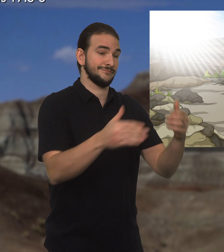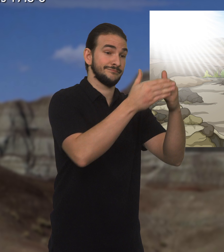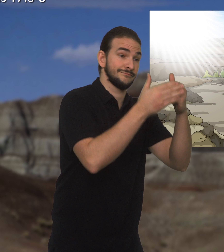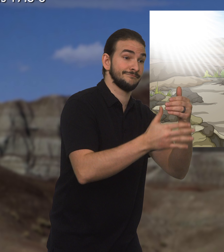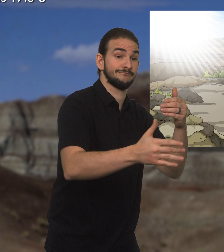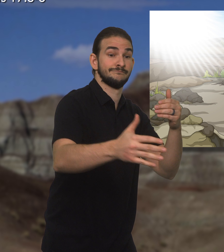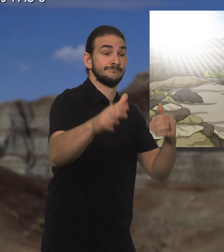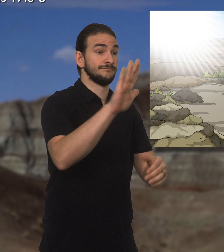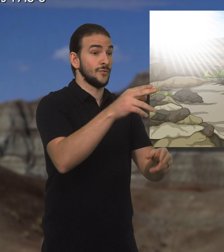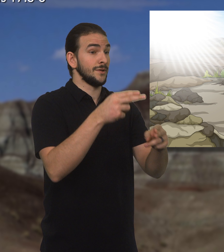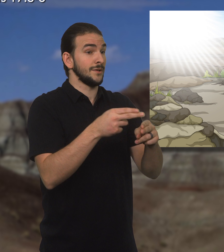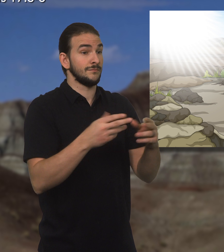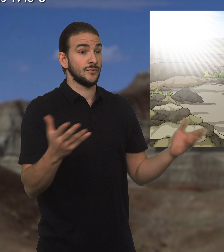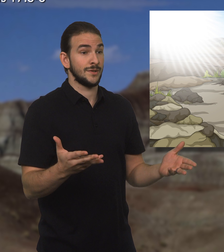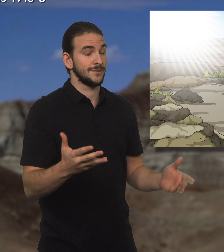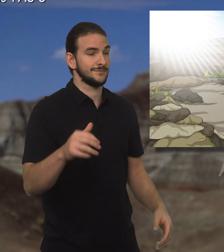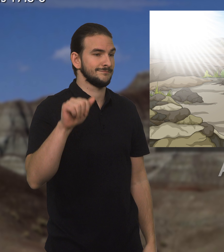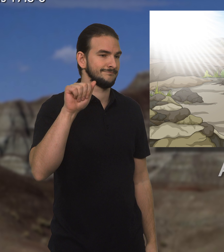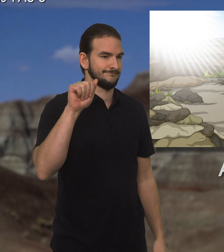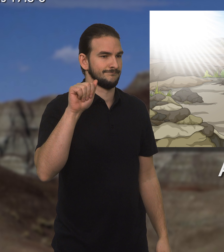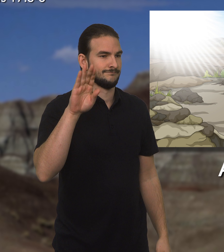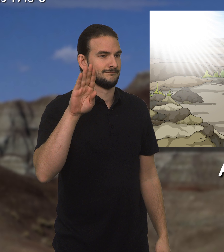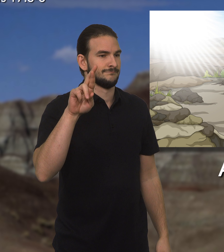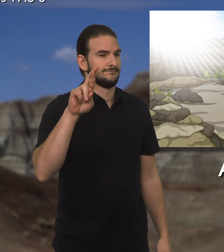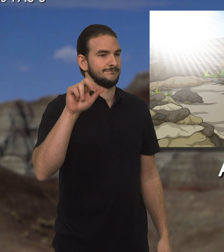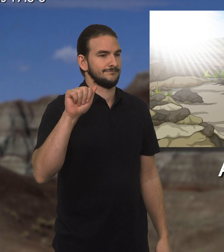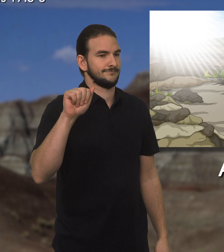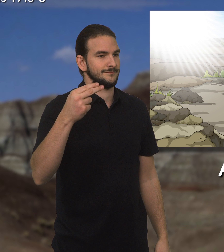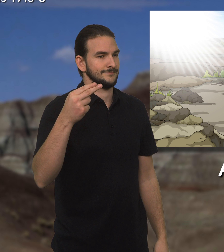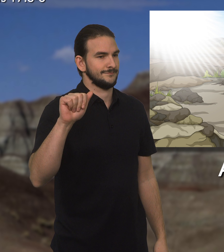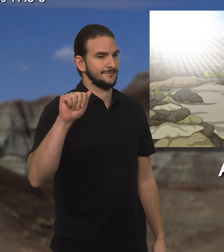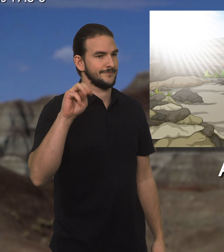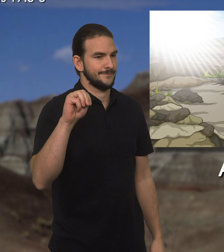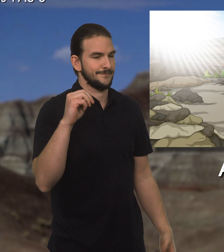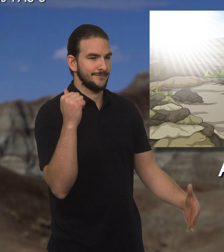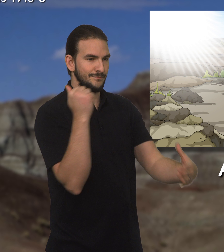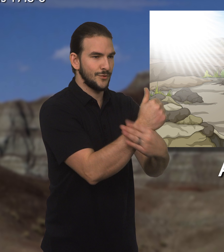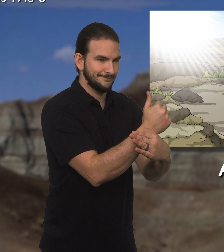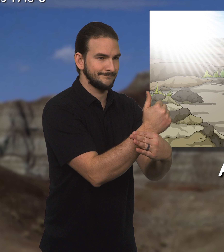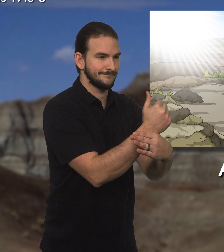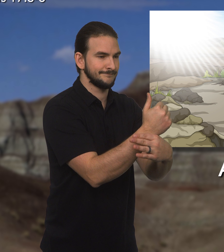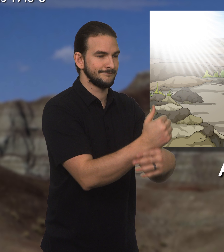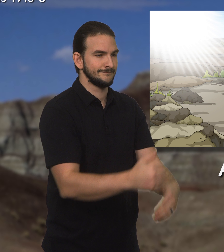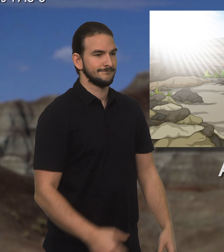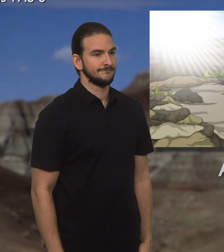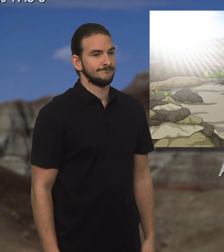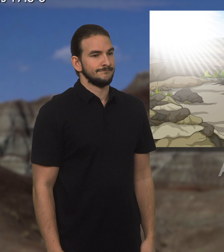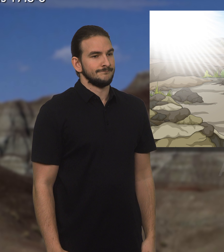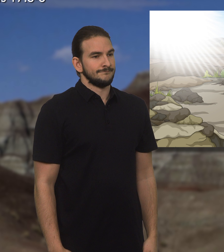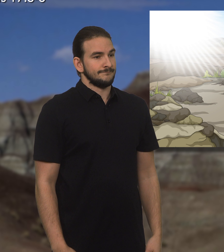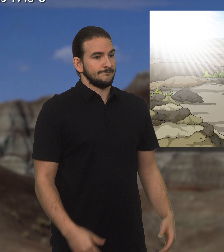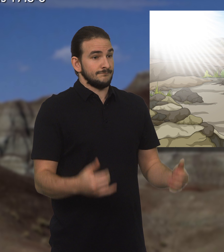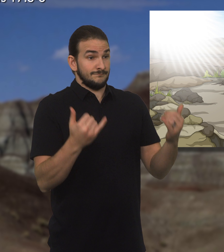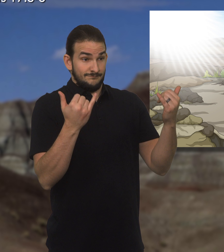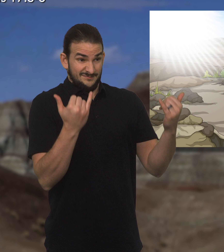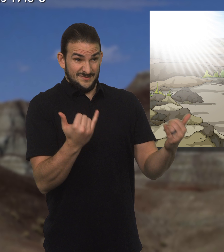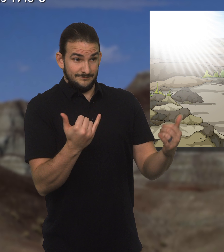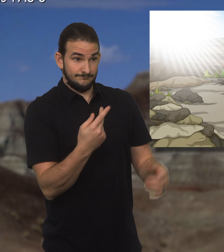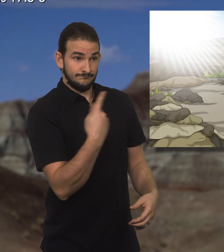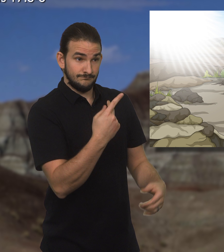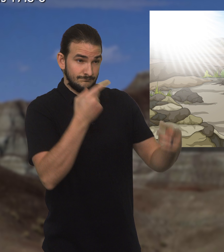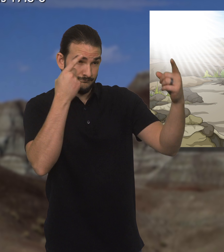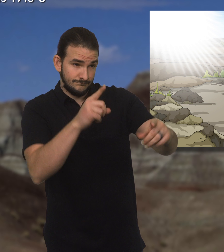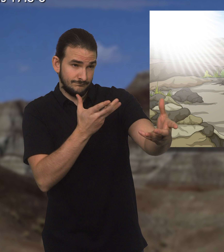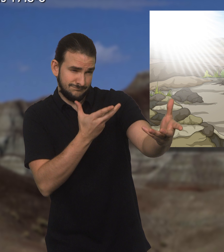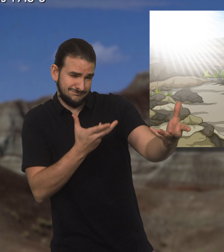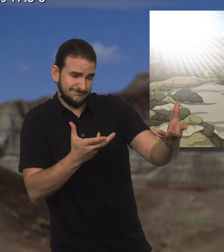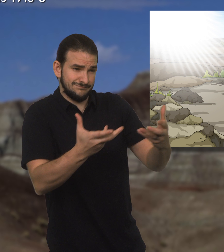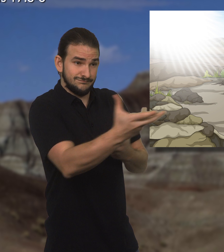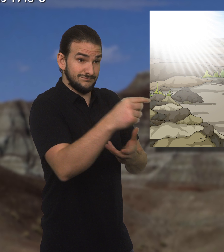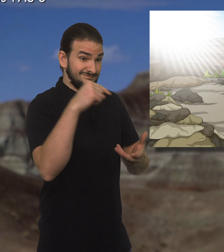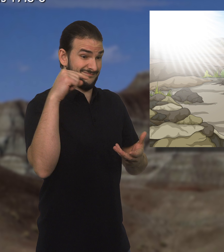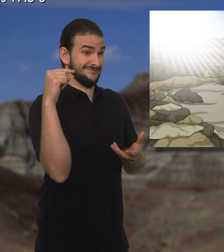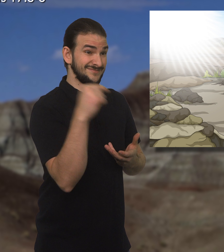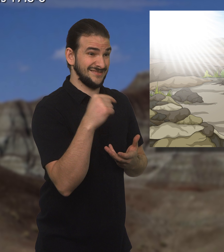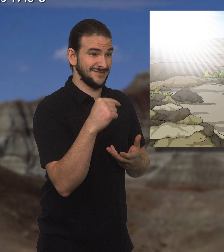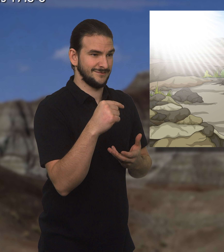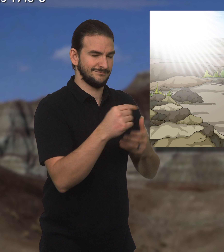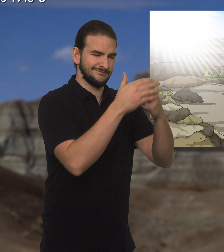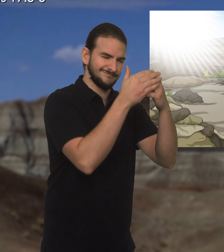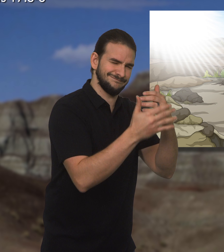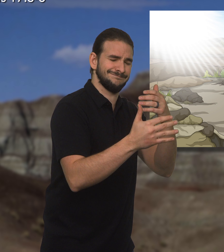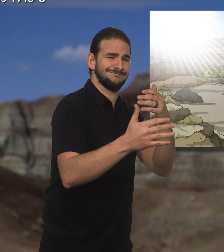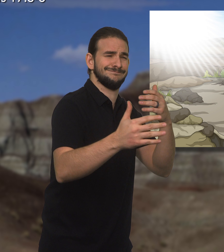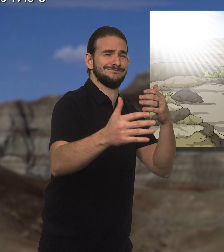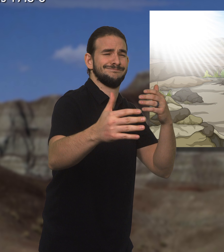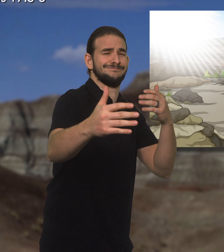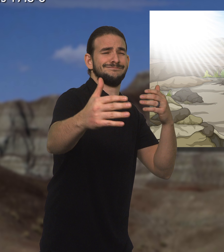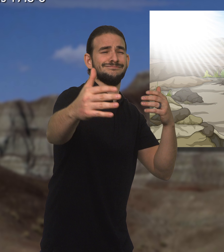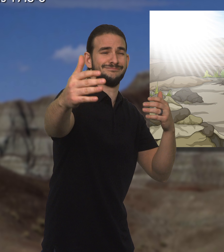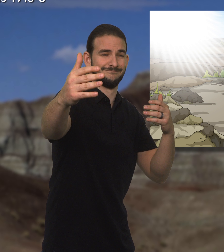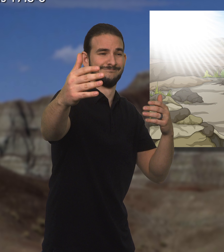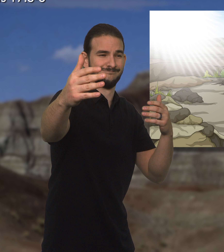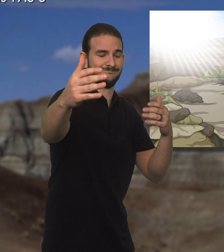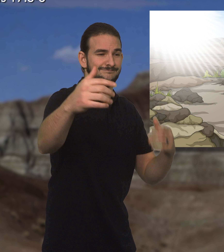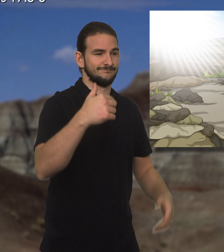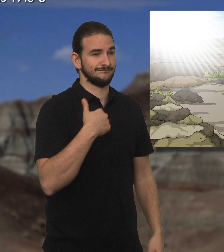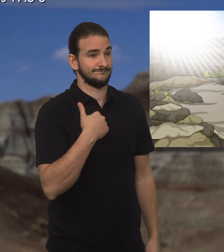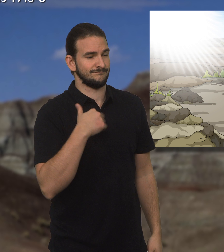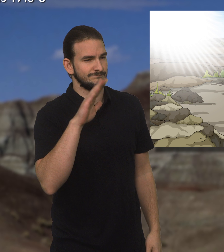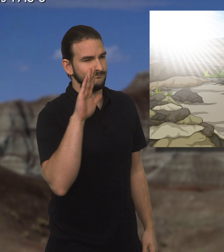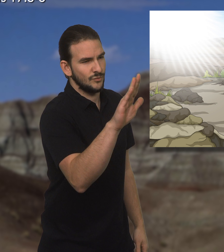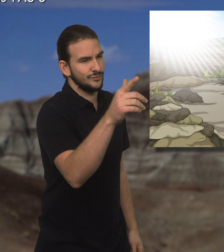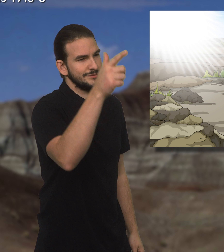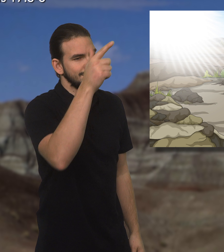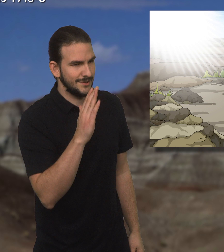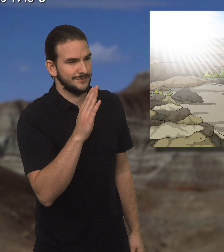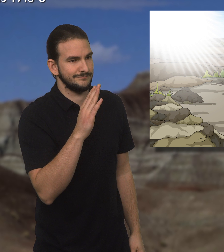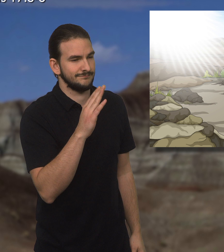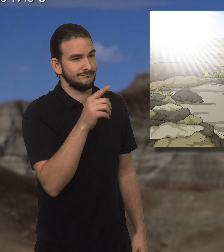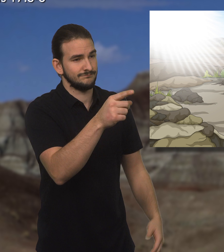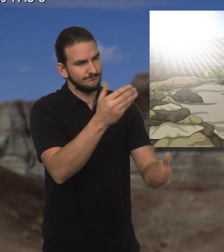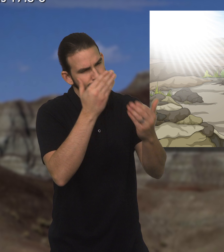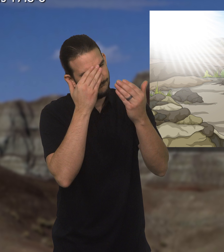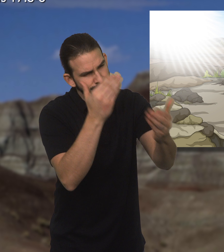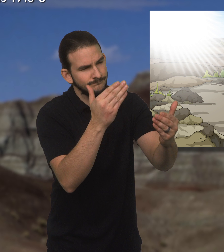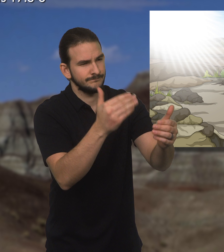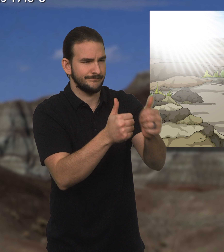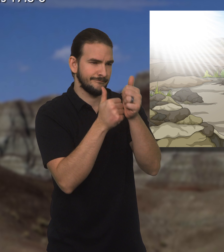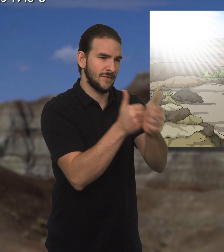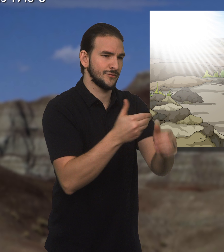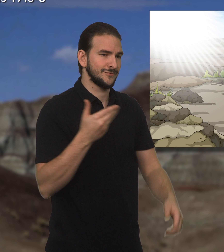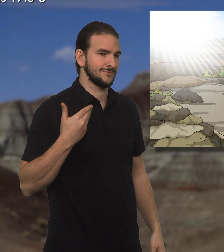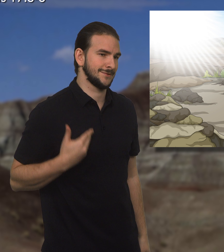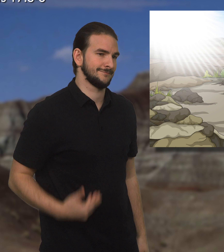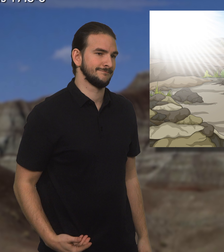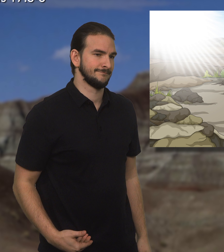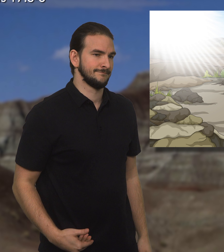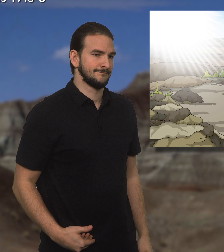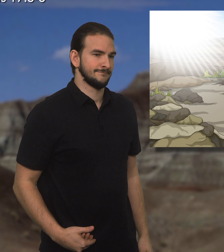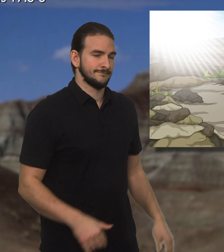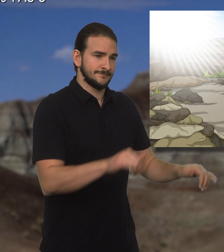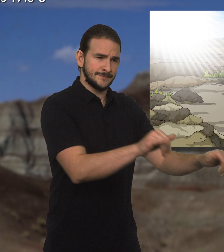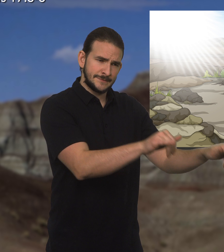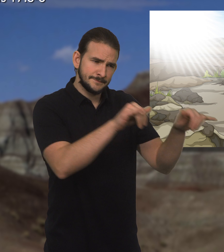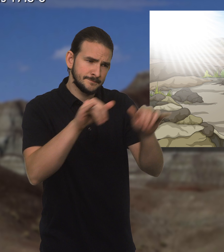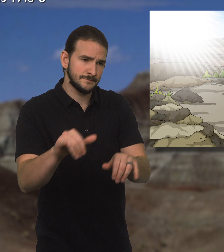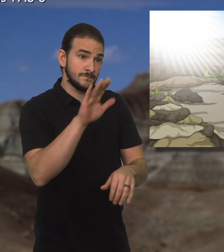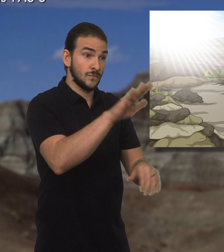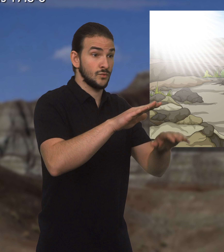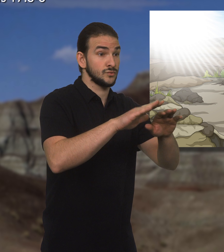No longer will you be called Abram, but your name will be Abraham, for I have made you a father of many nations. I will make you exceedingly fruitful;